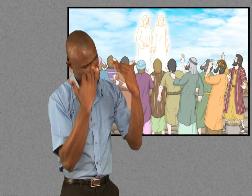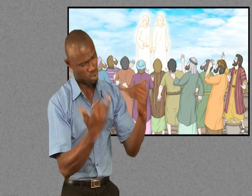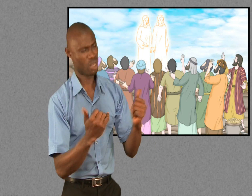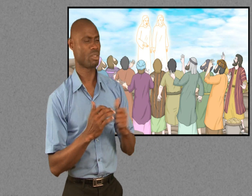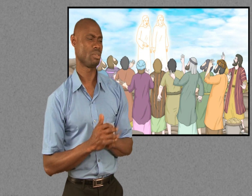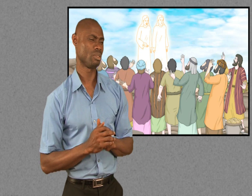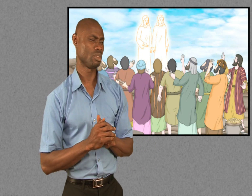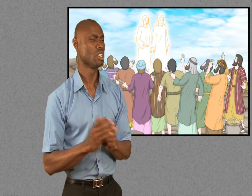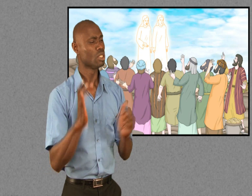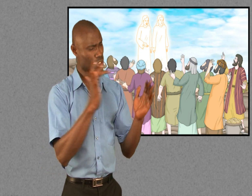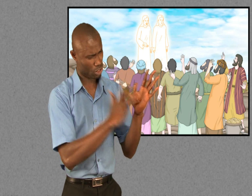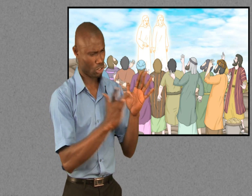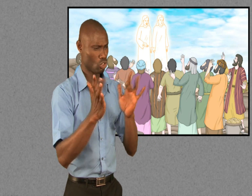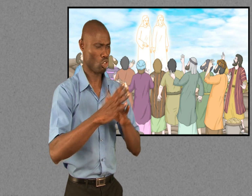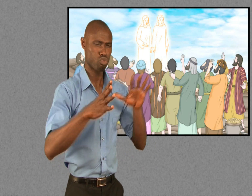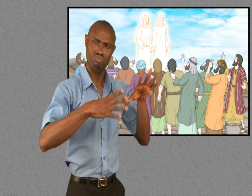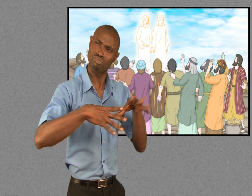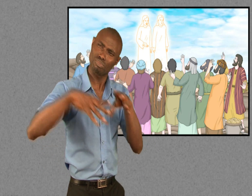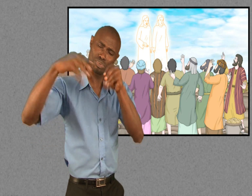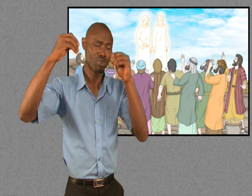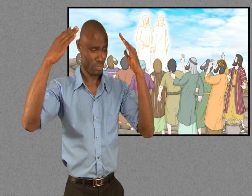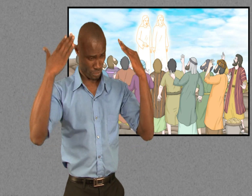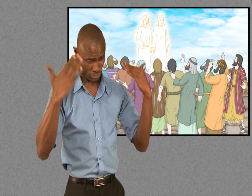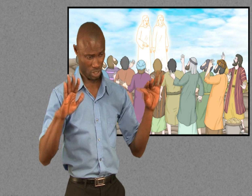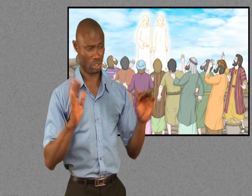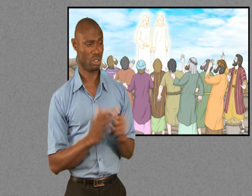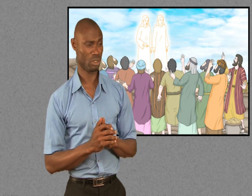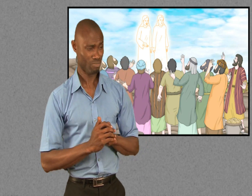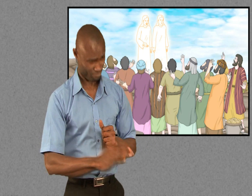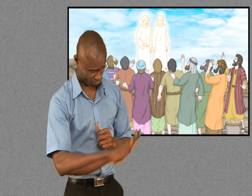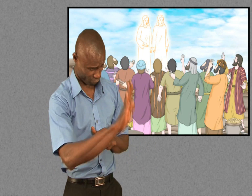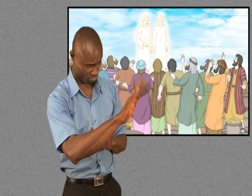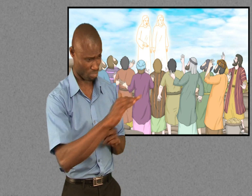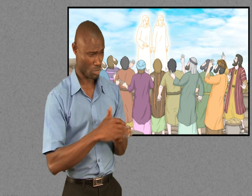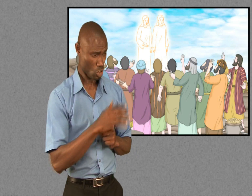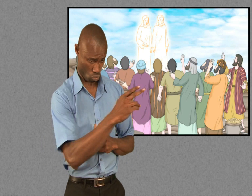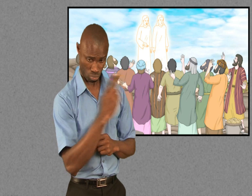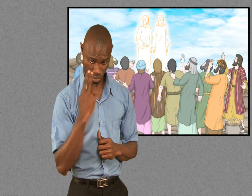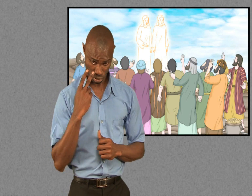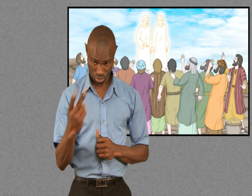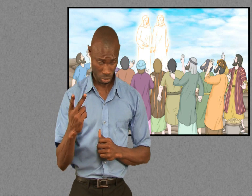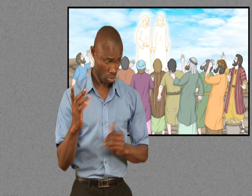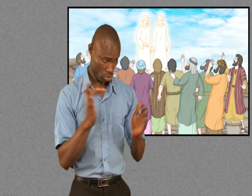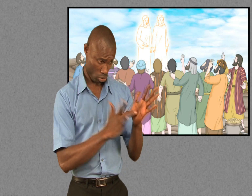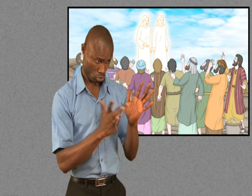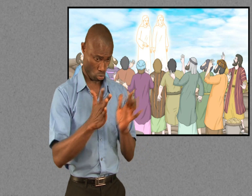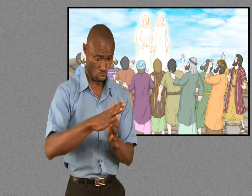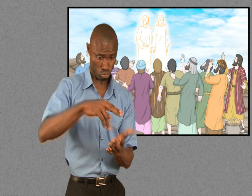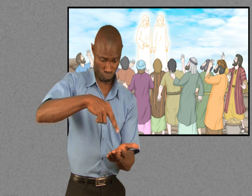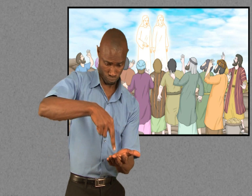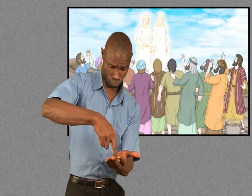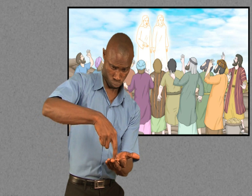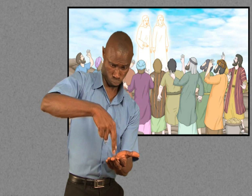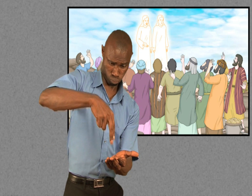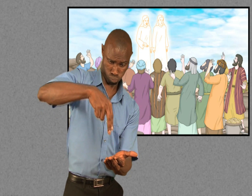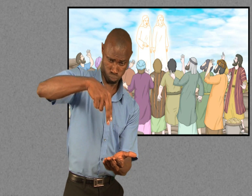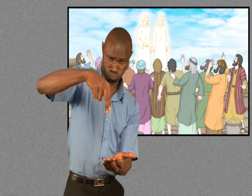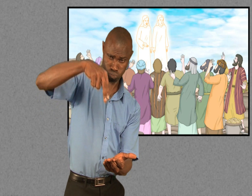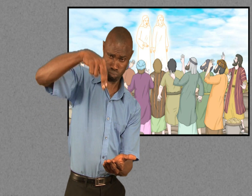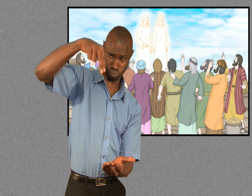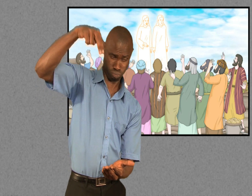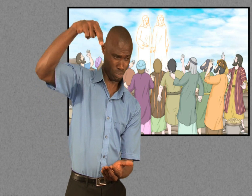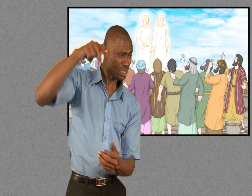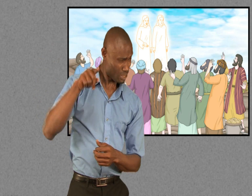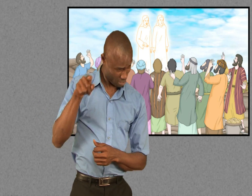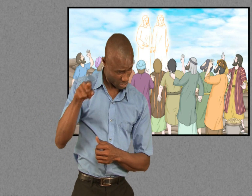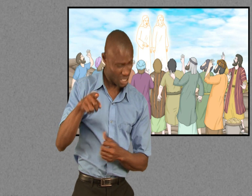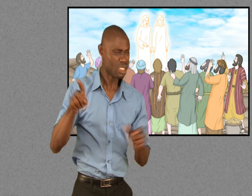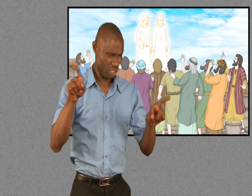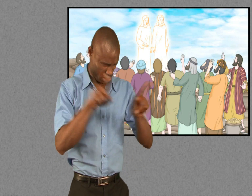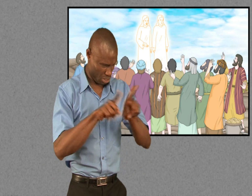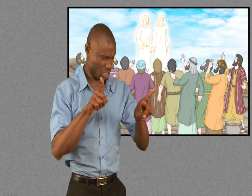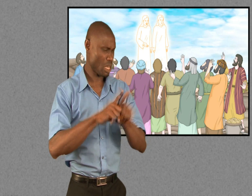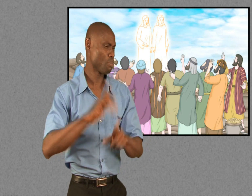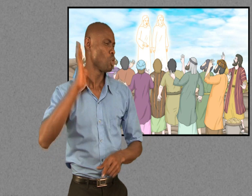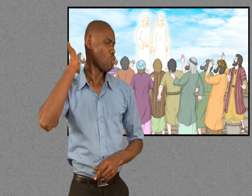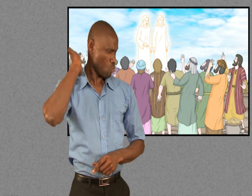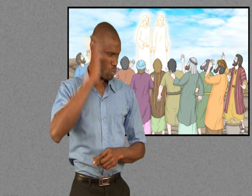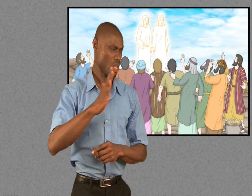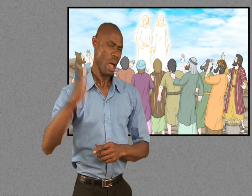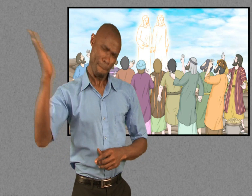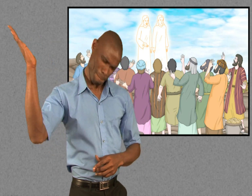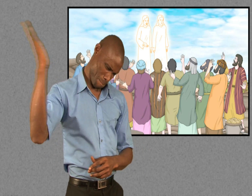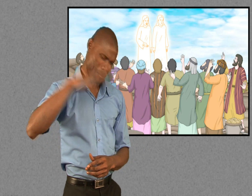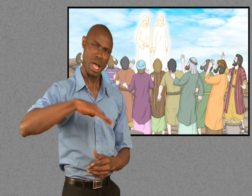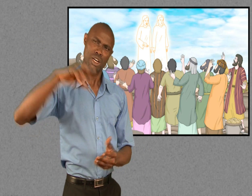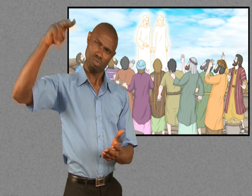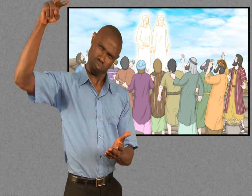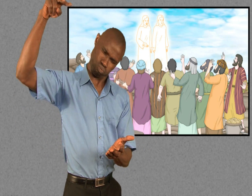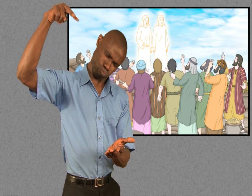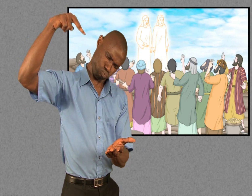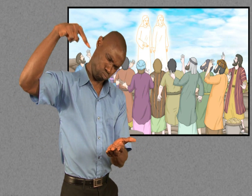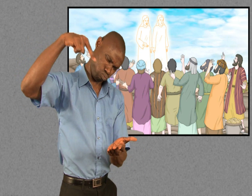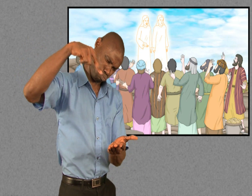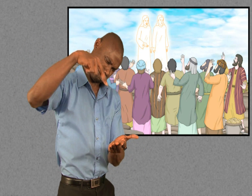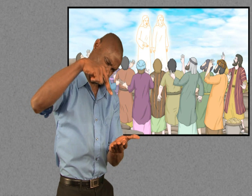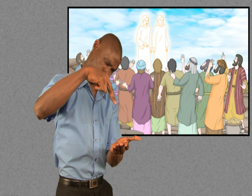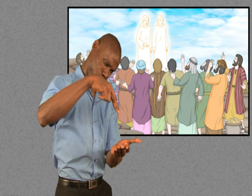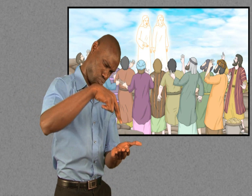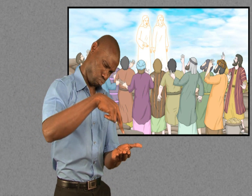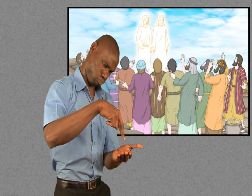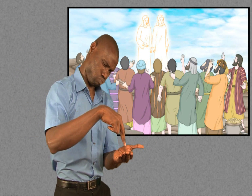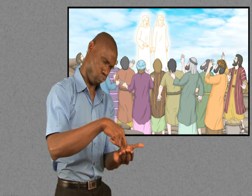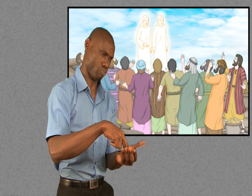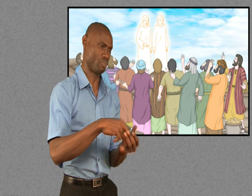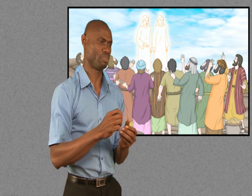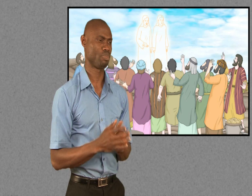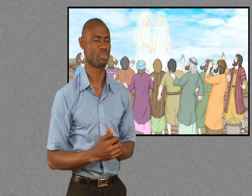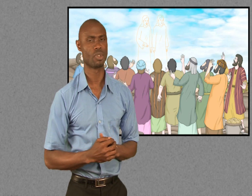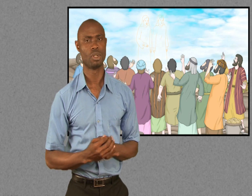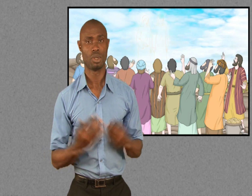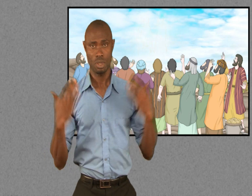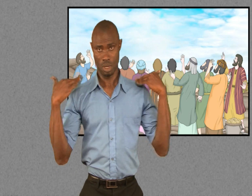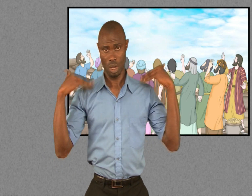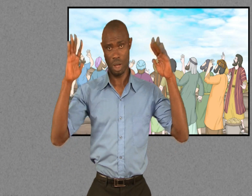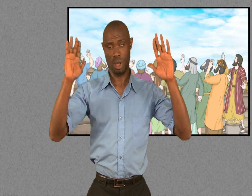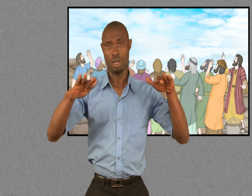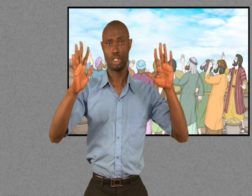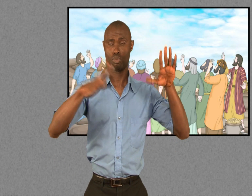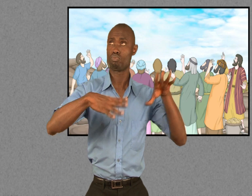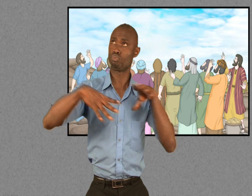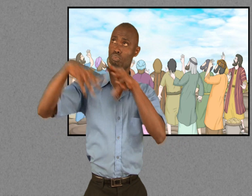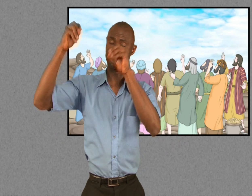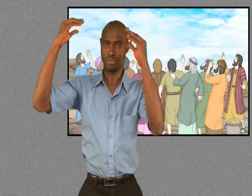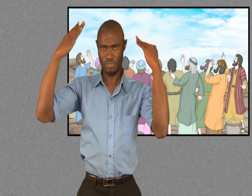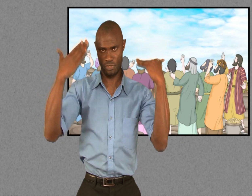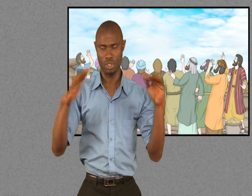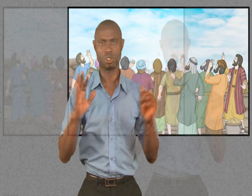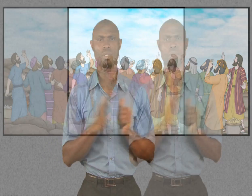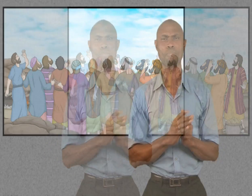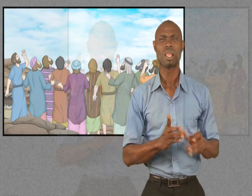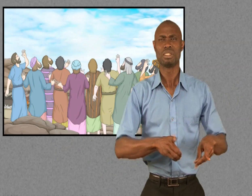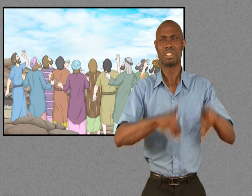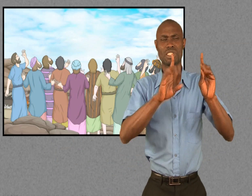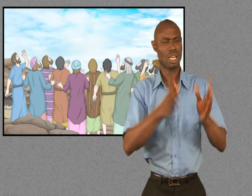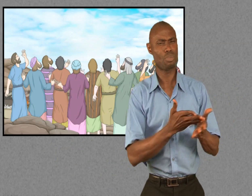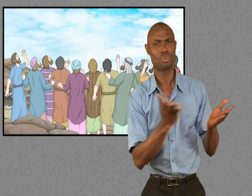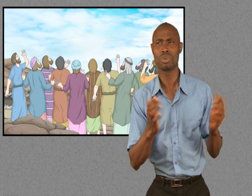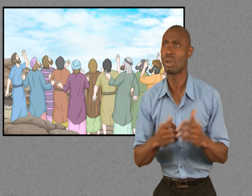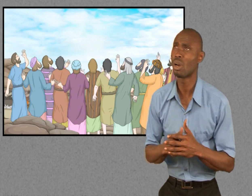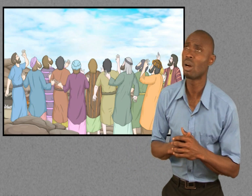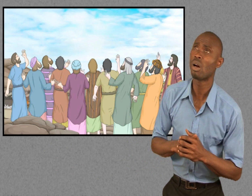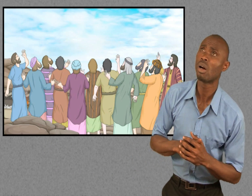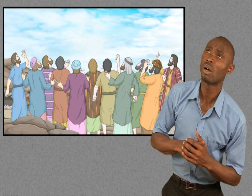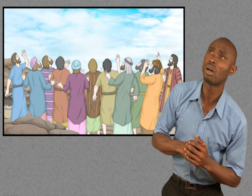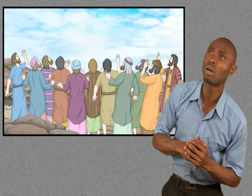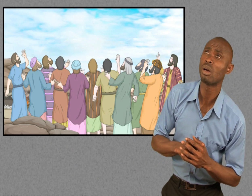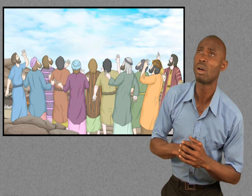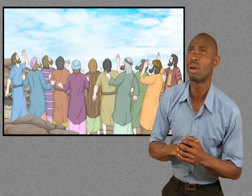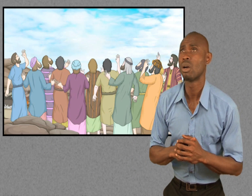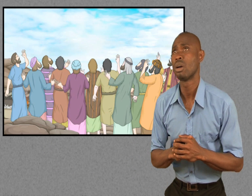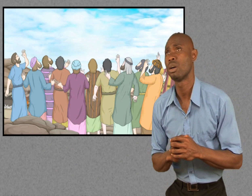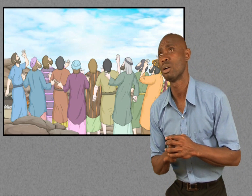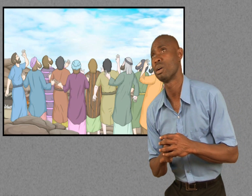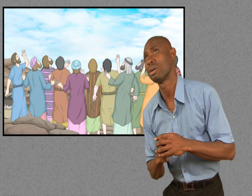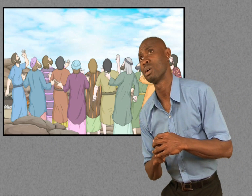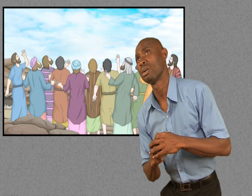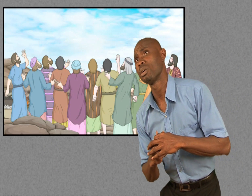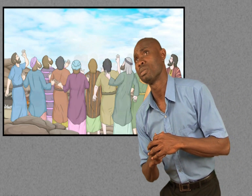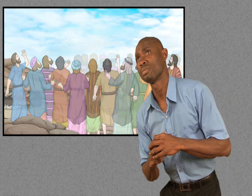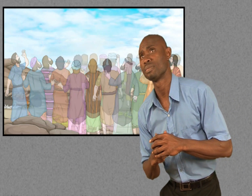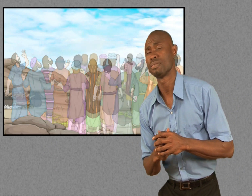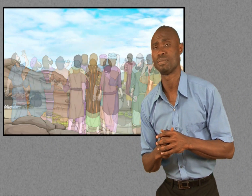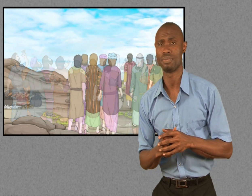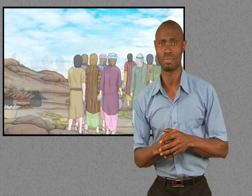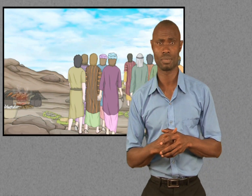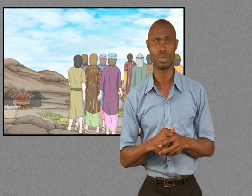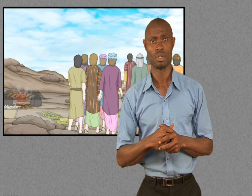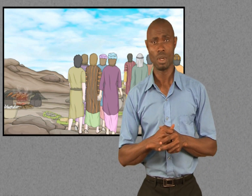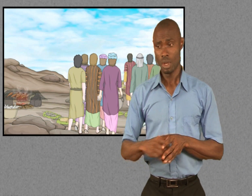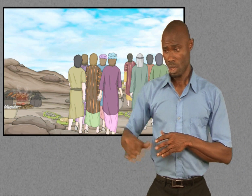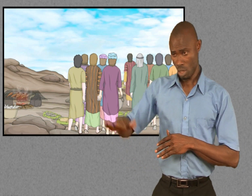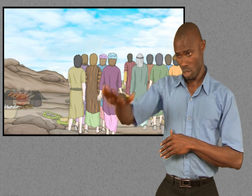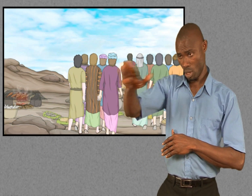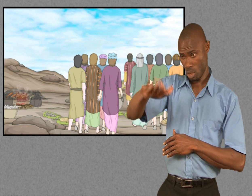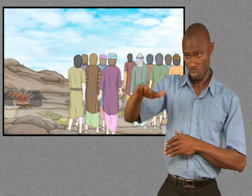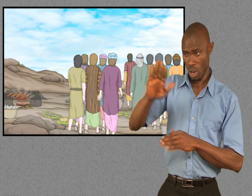This same Jesus, who has been taken from you into heaven, will come back in the same way you have seen Him go into heaven.”